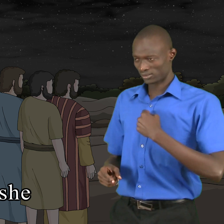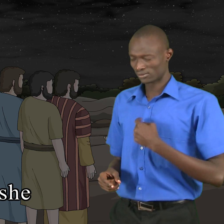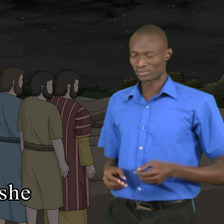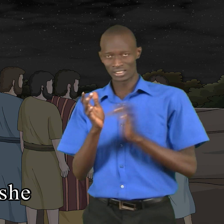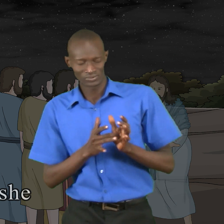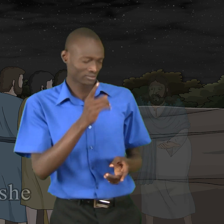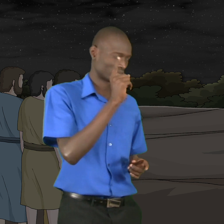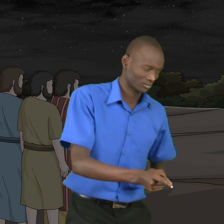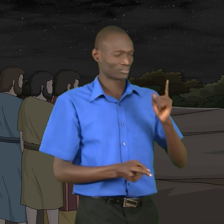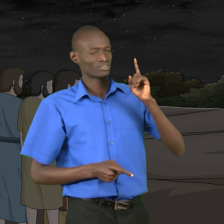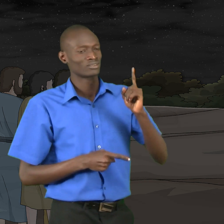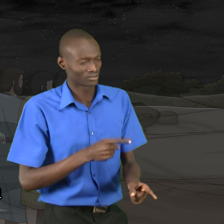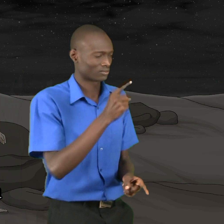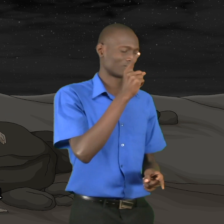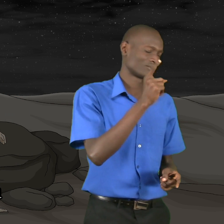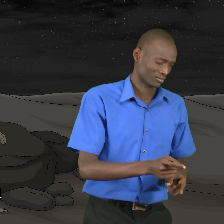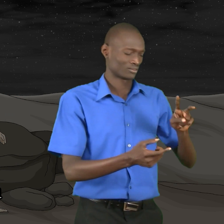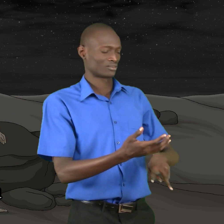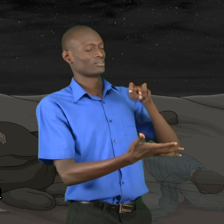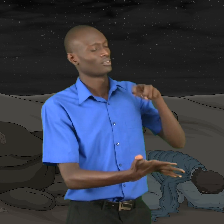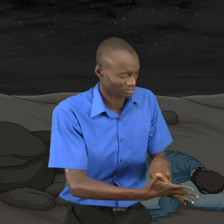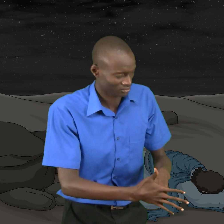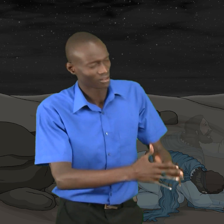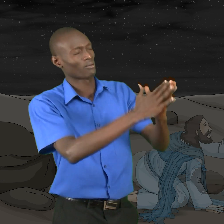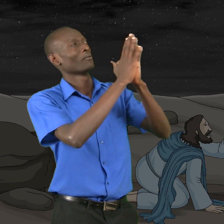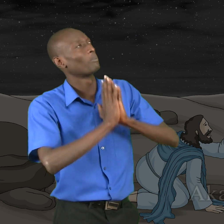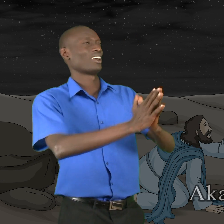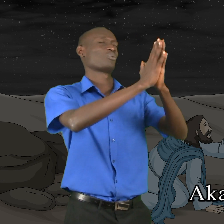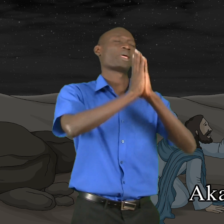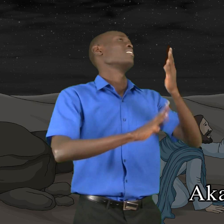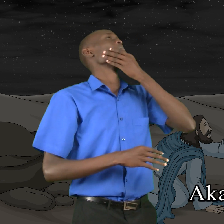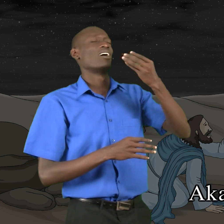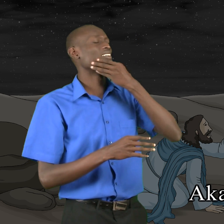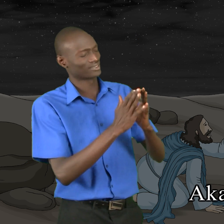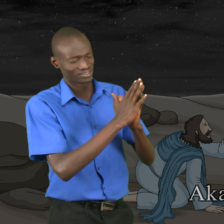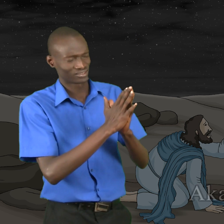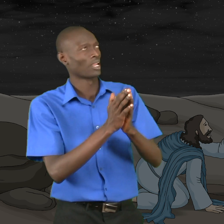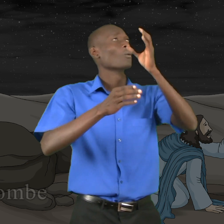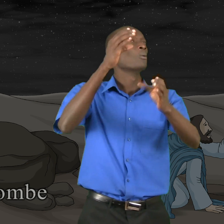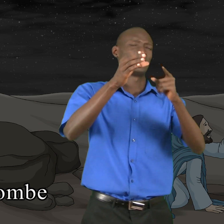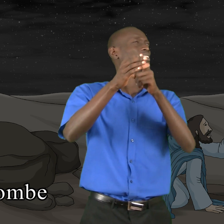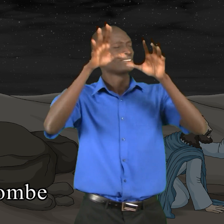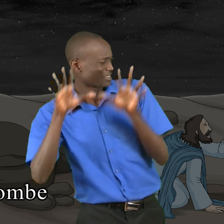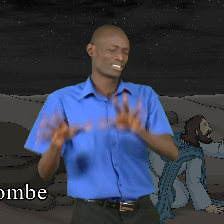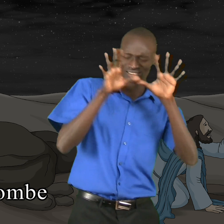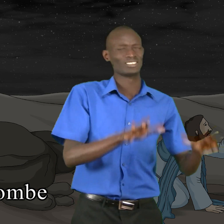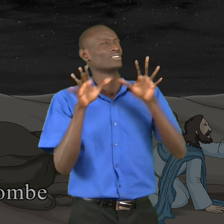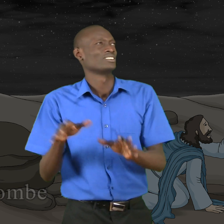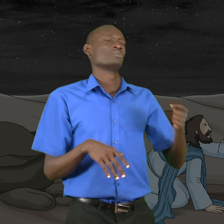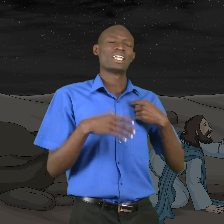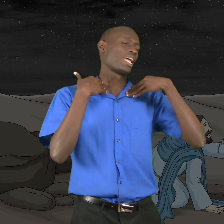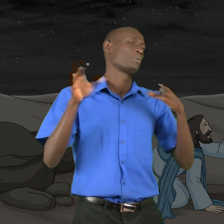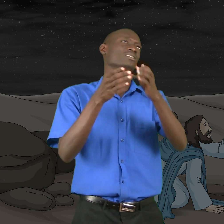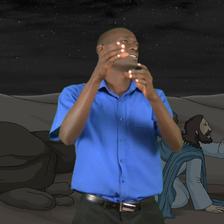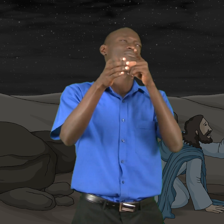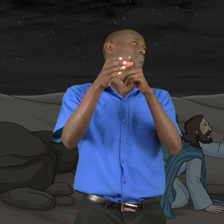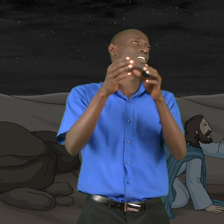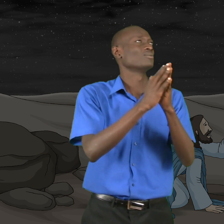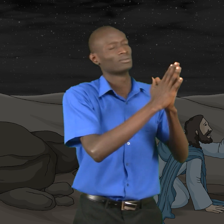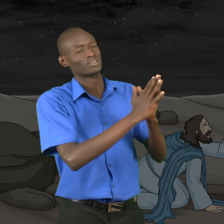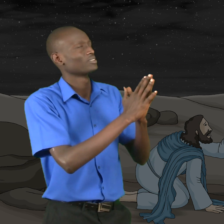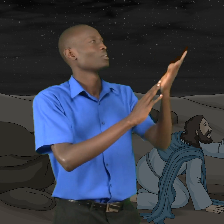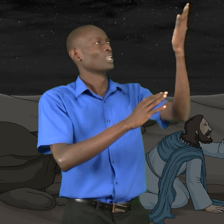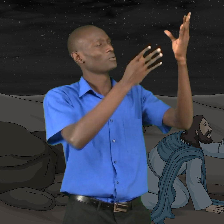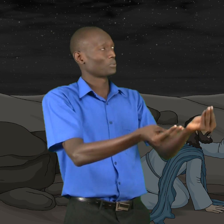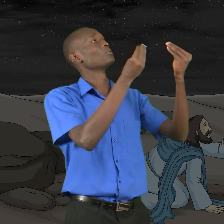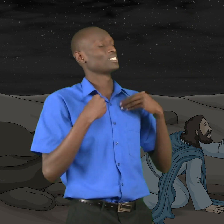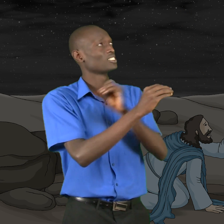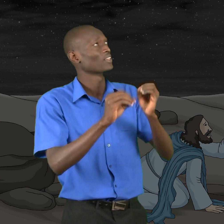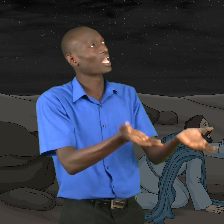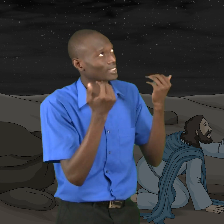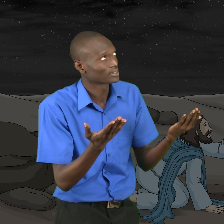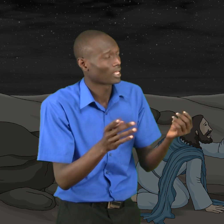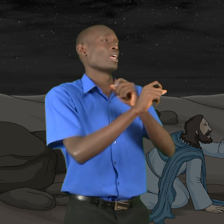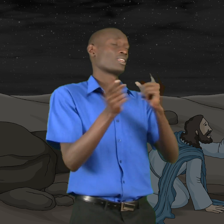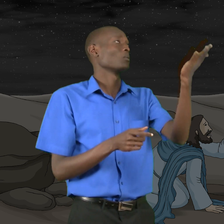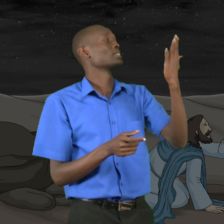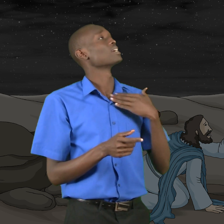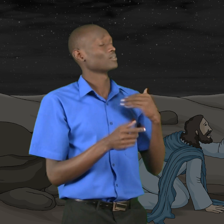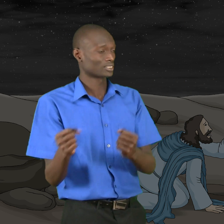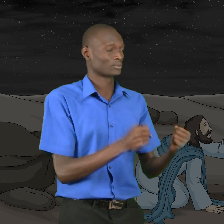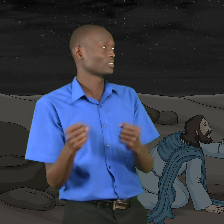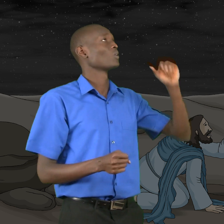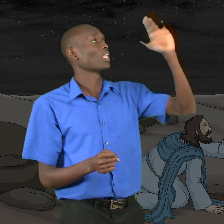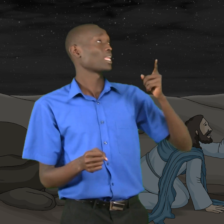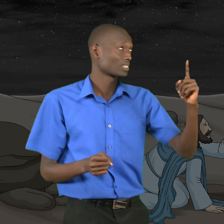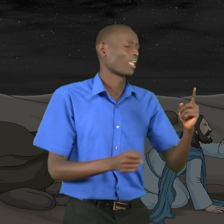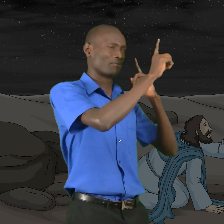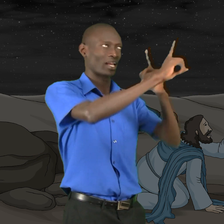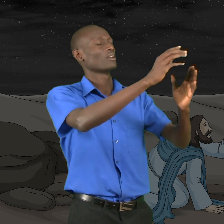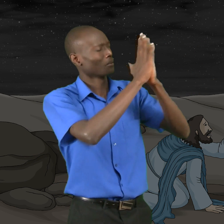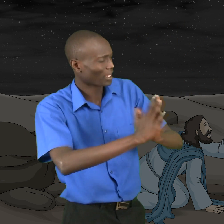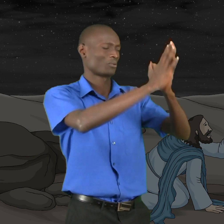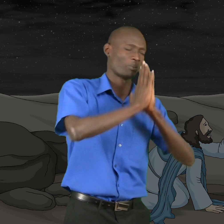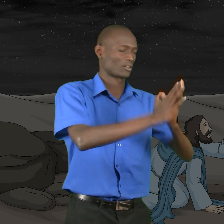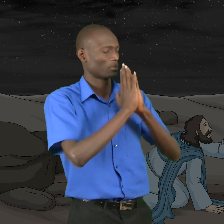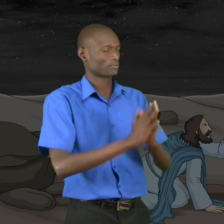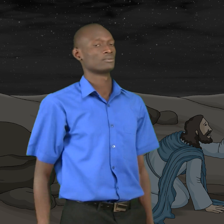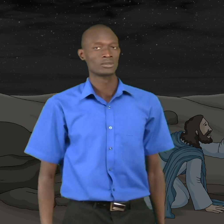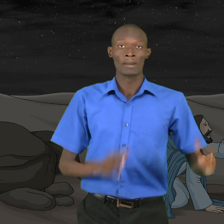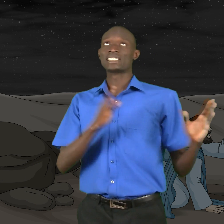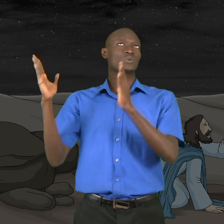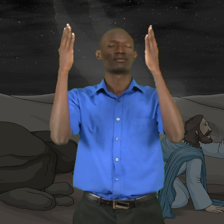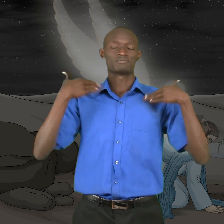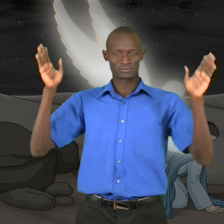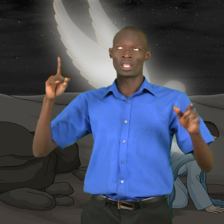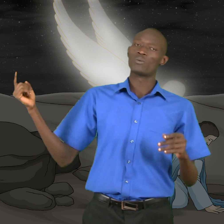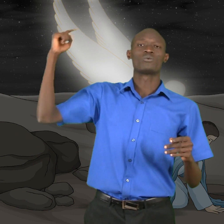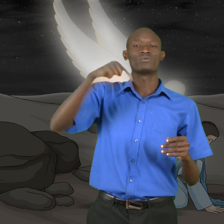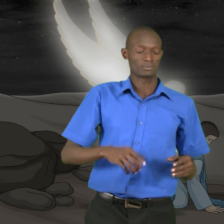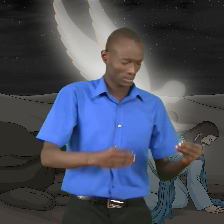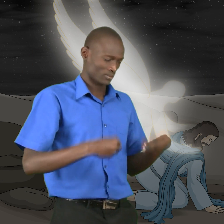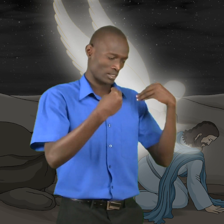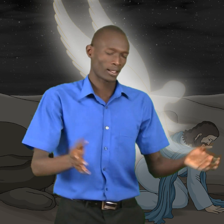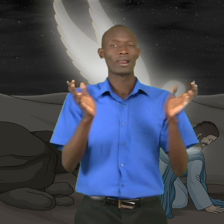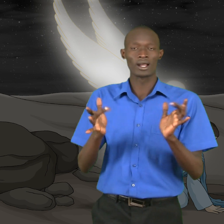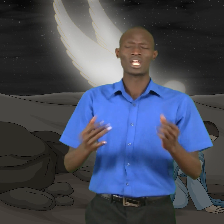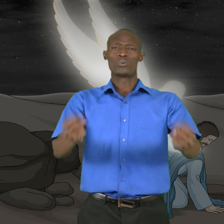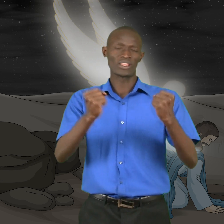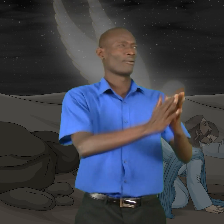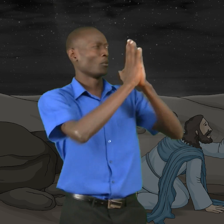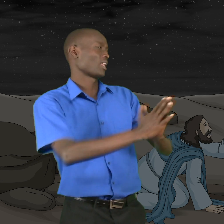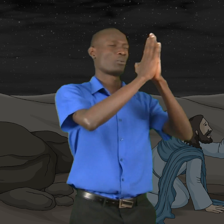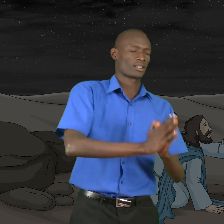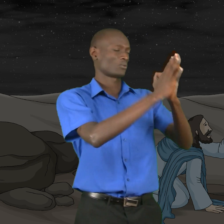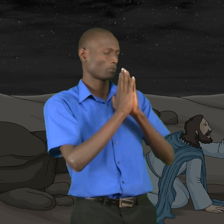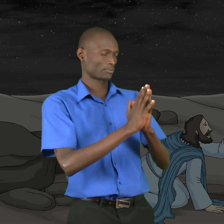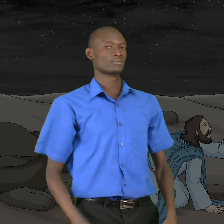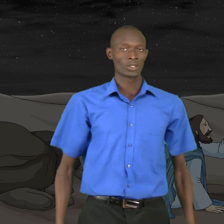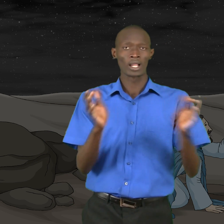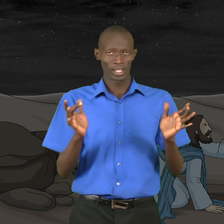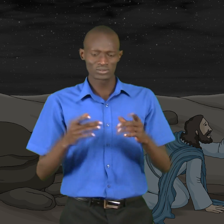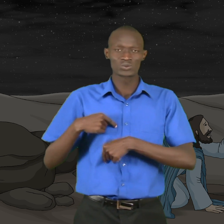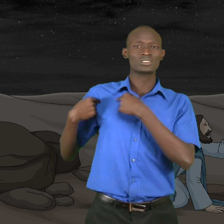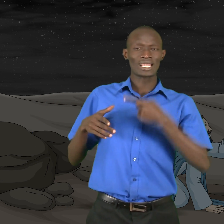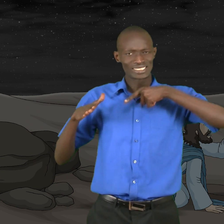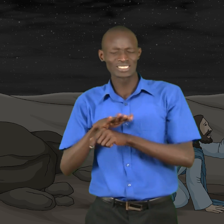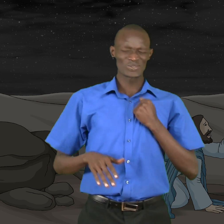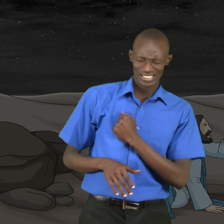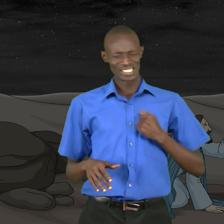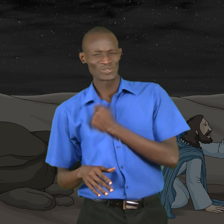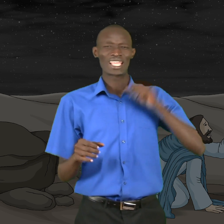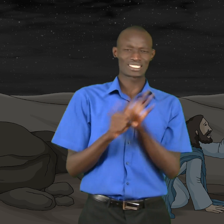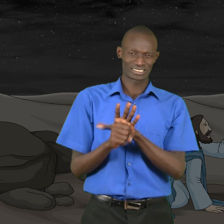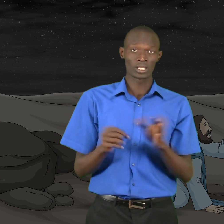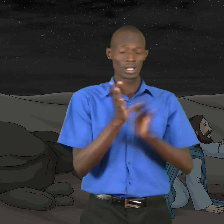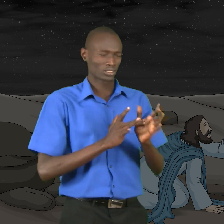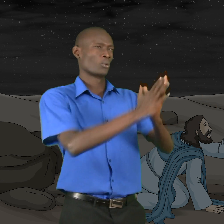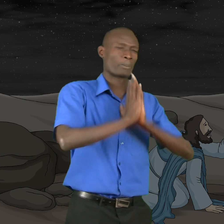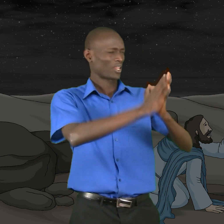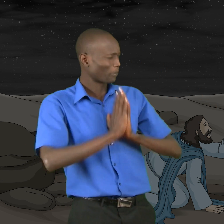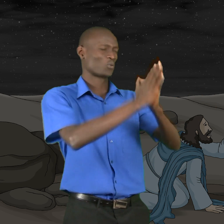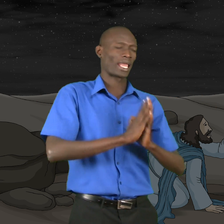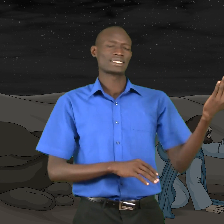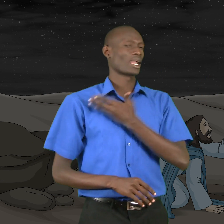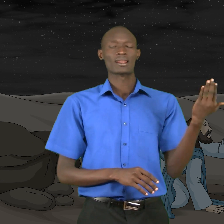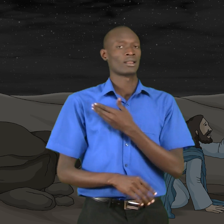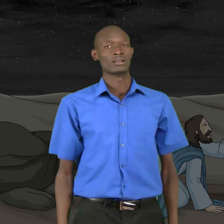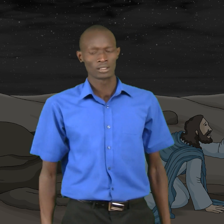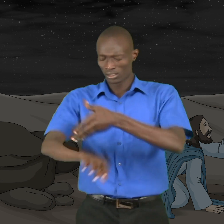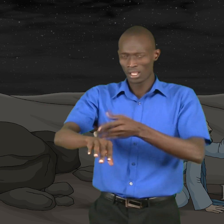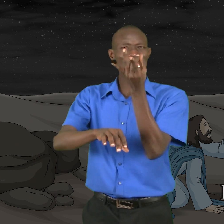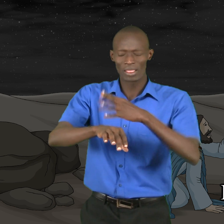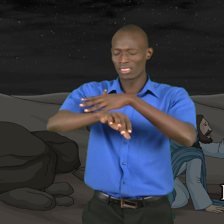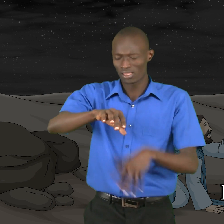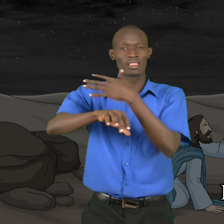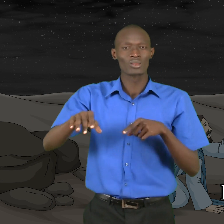Going a little farther, He fell facedown and prayed, “My Father, if it is possible, let this cup pass from Me.